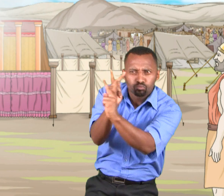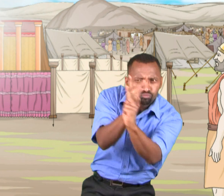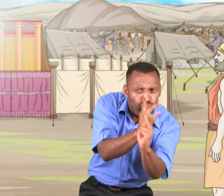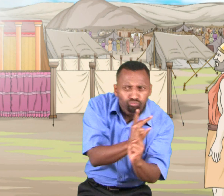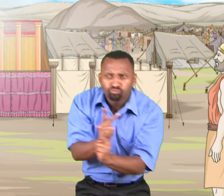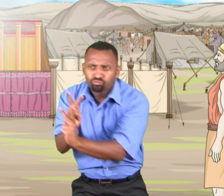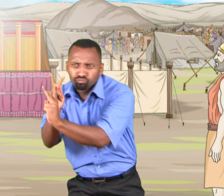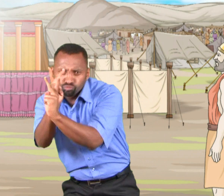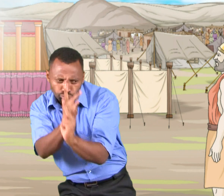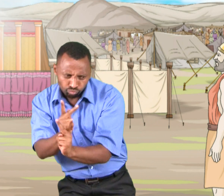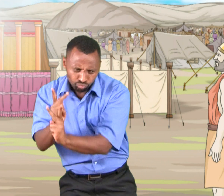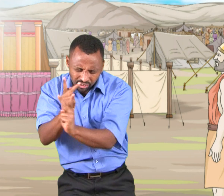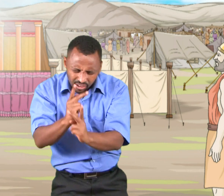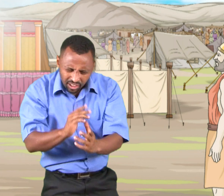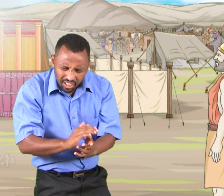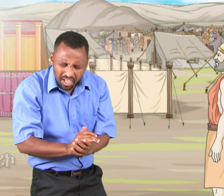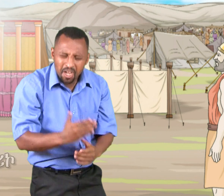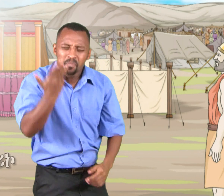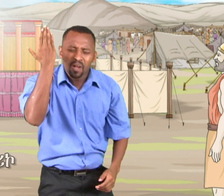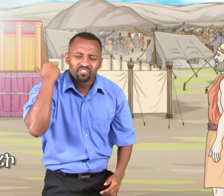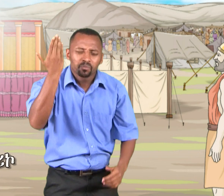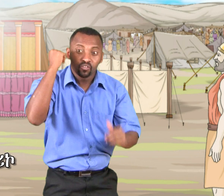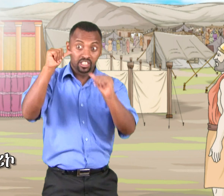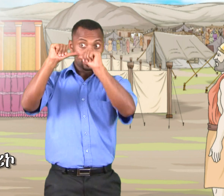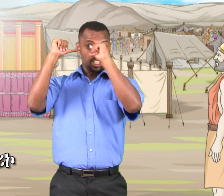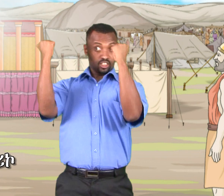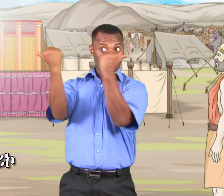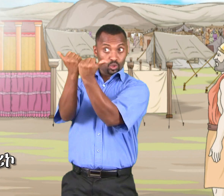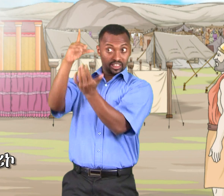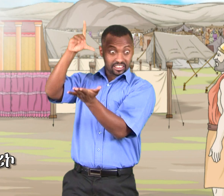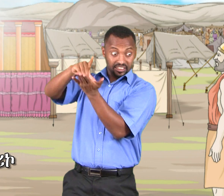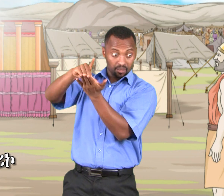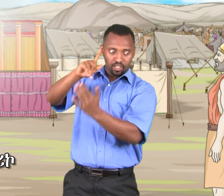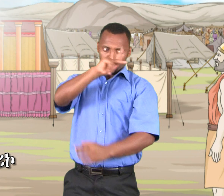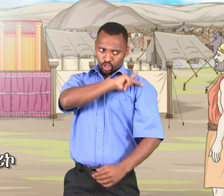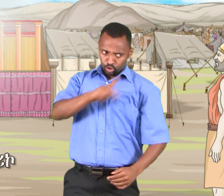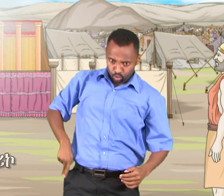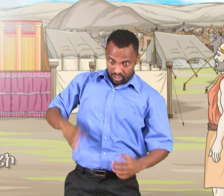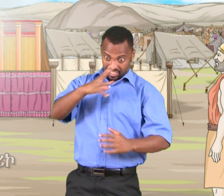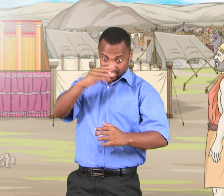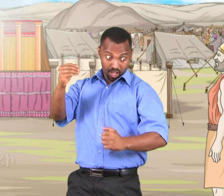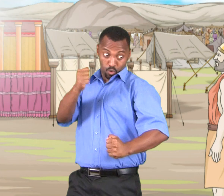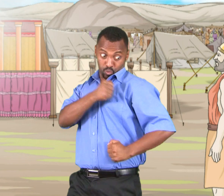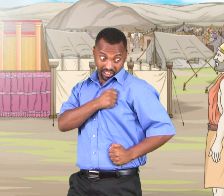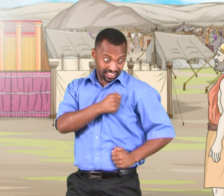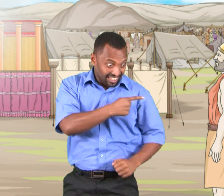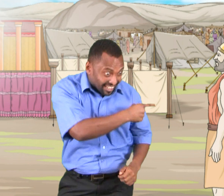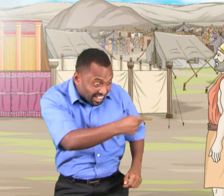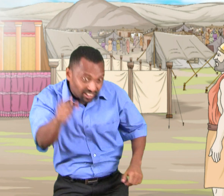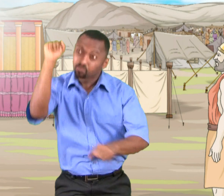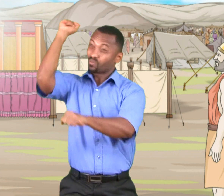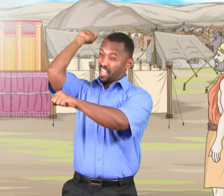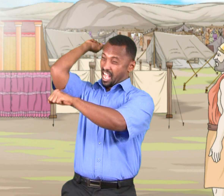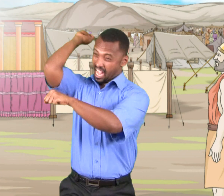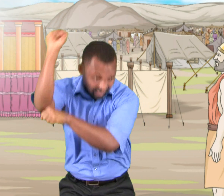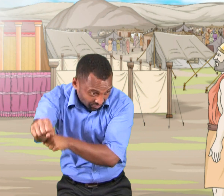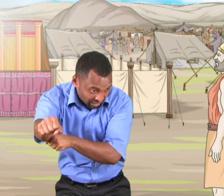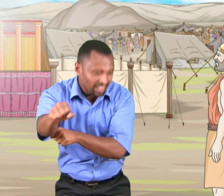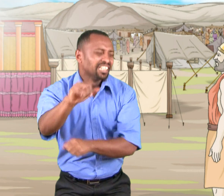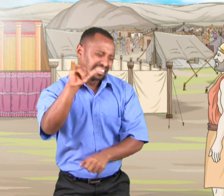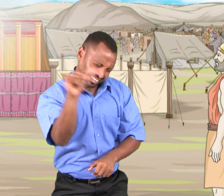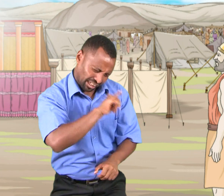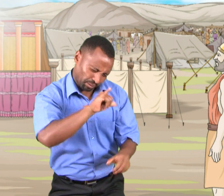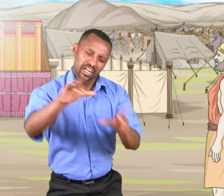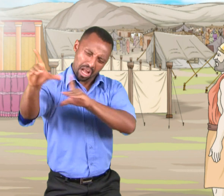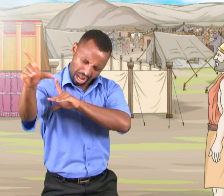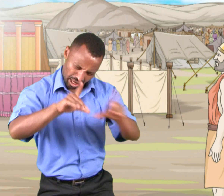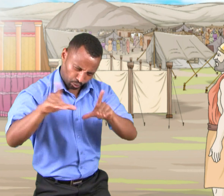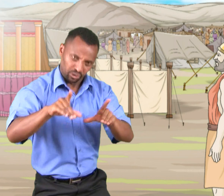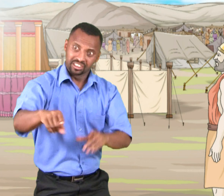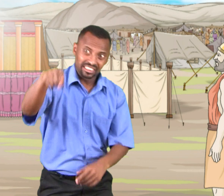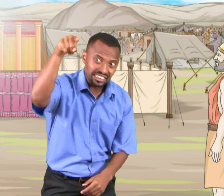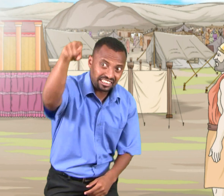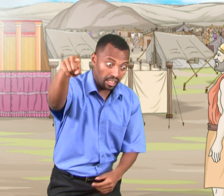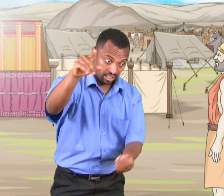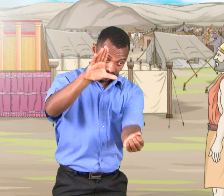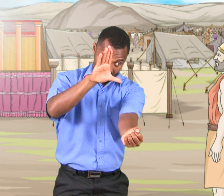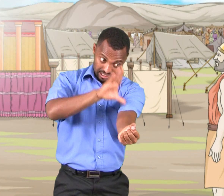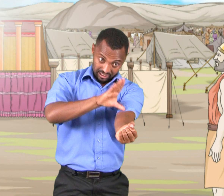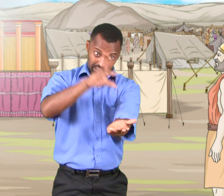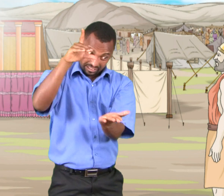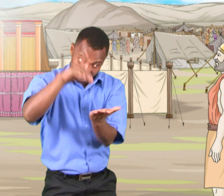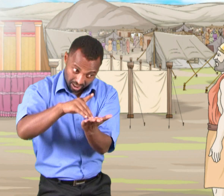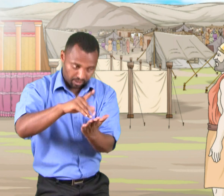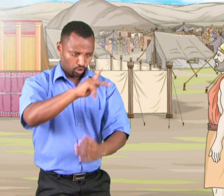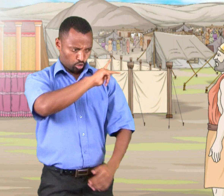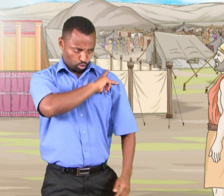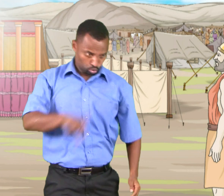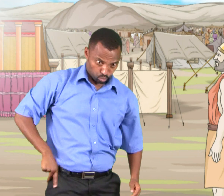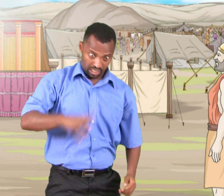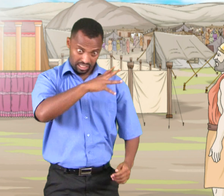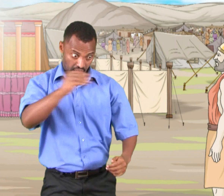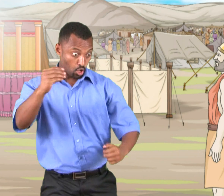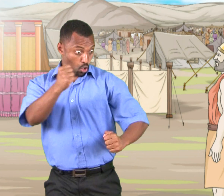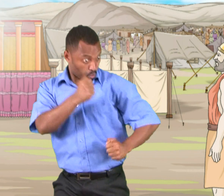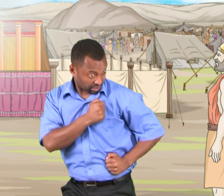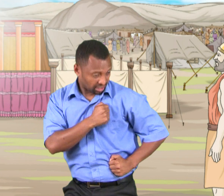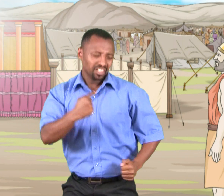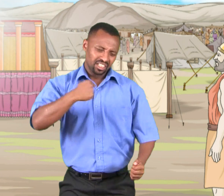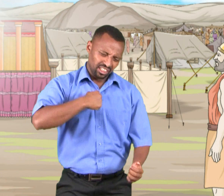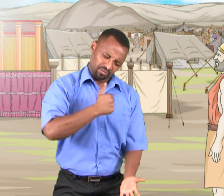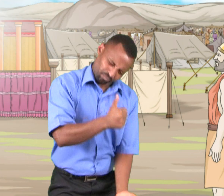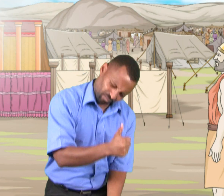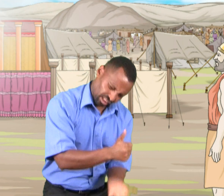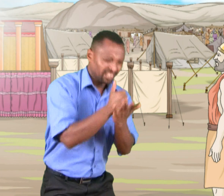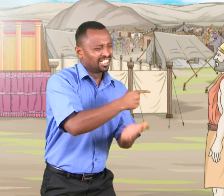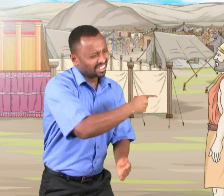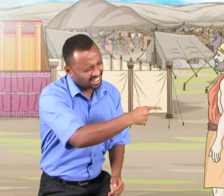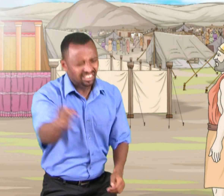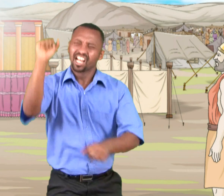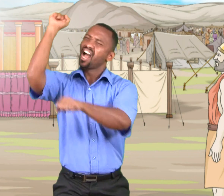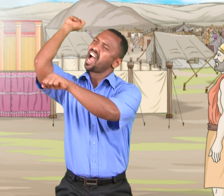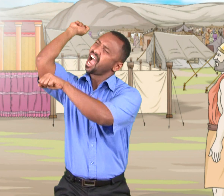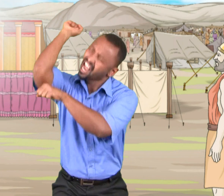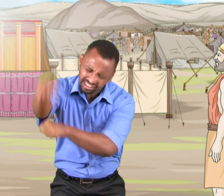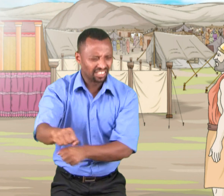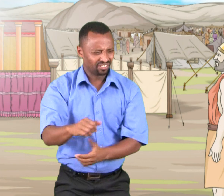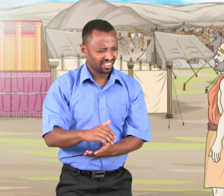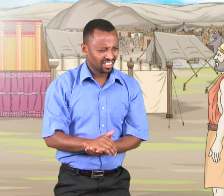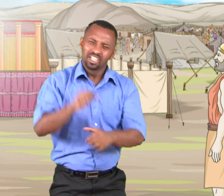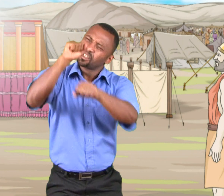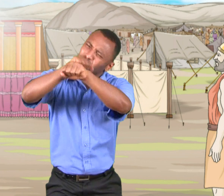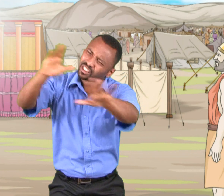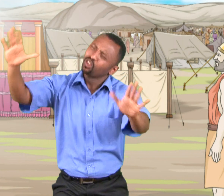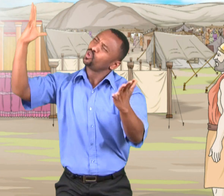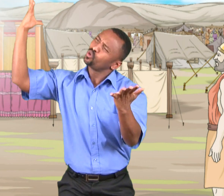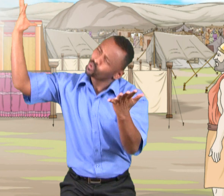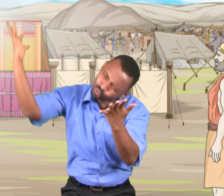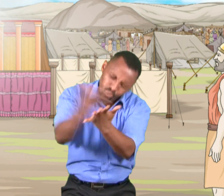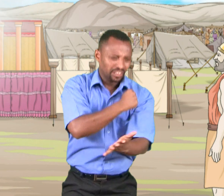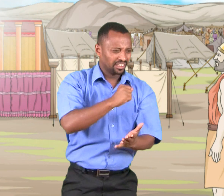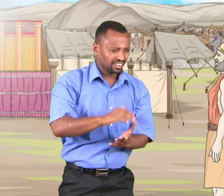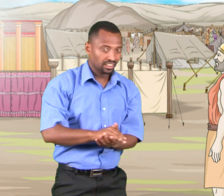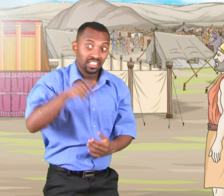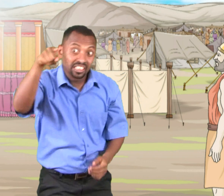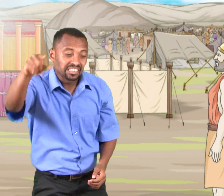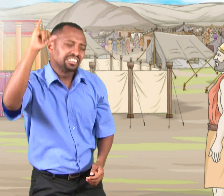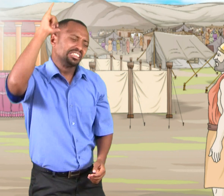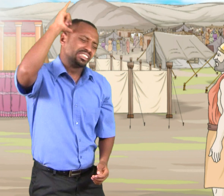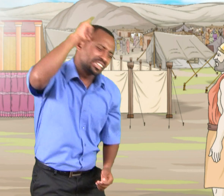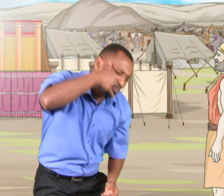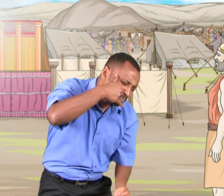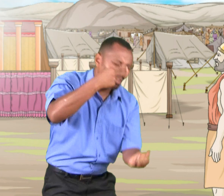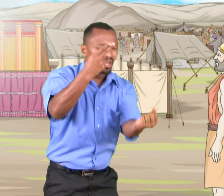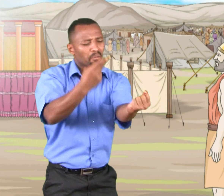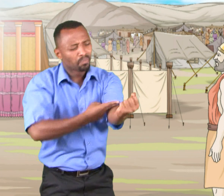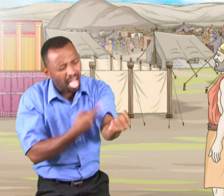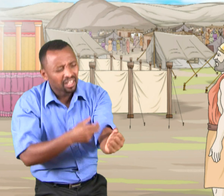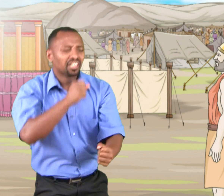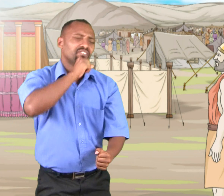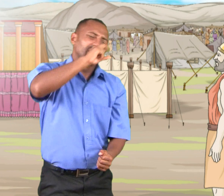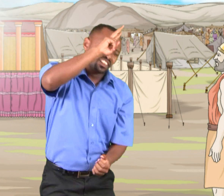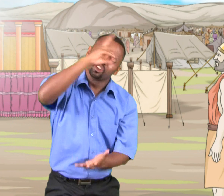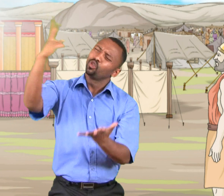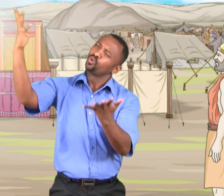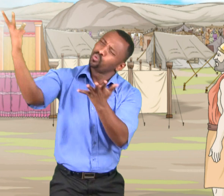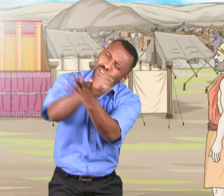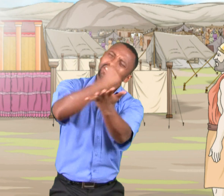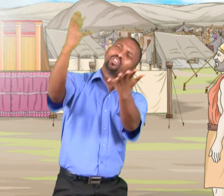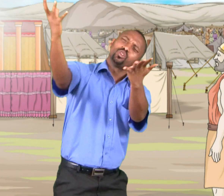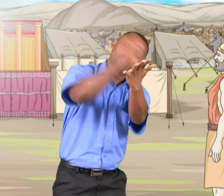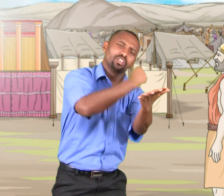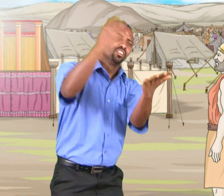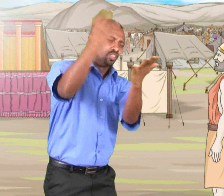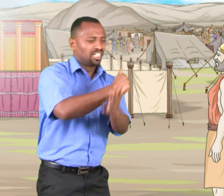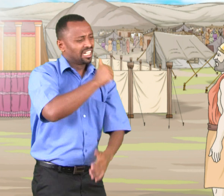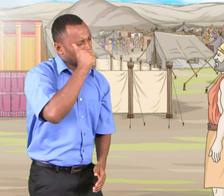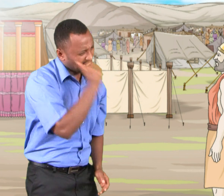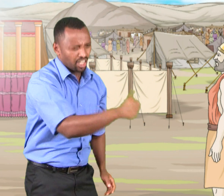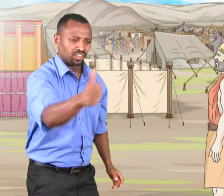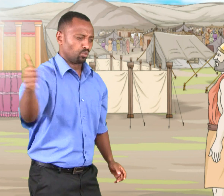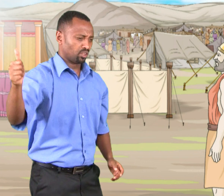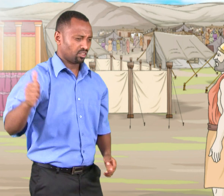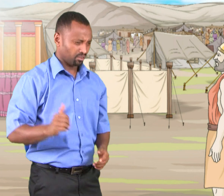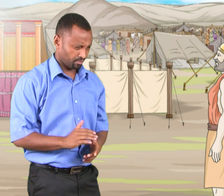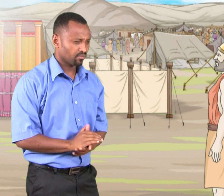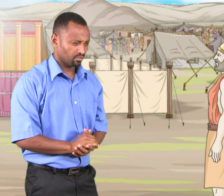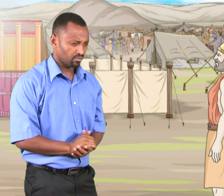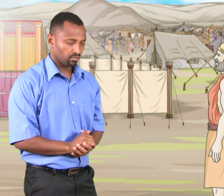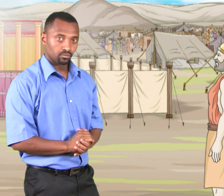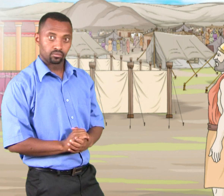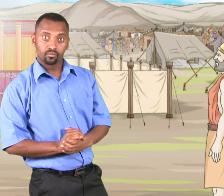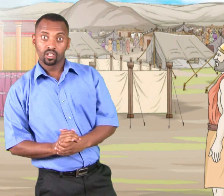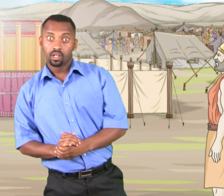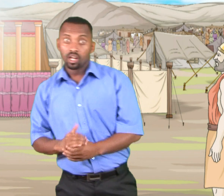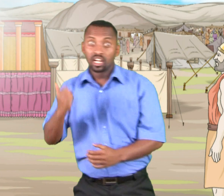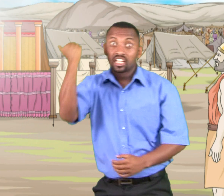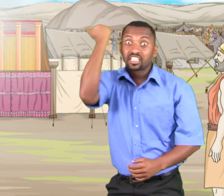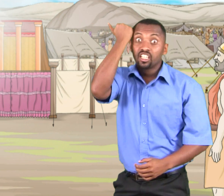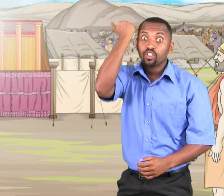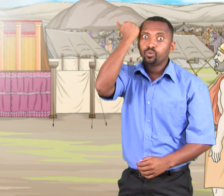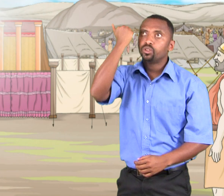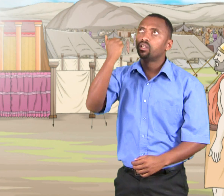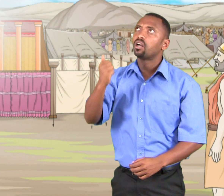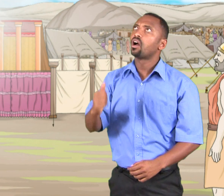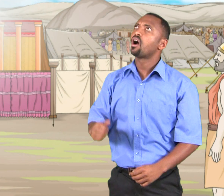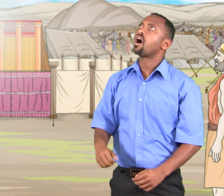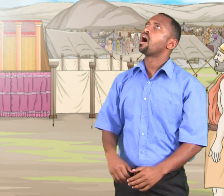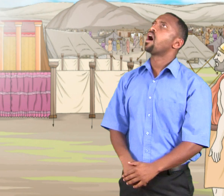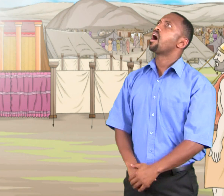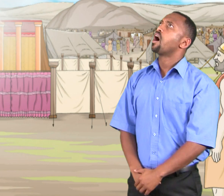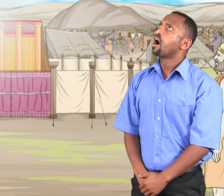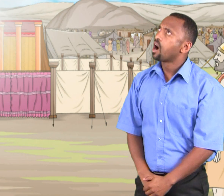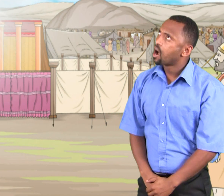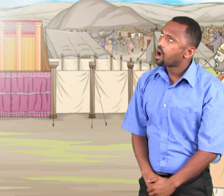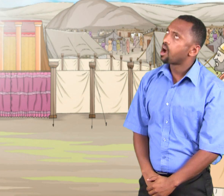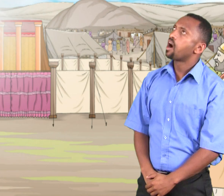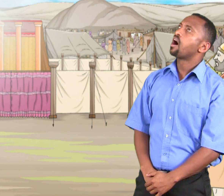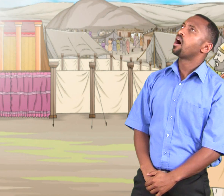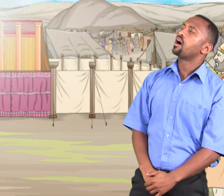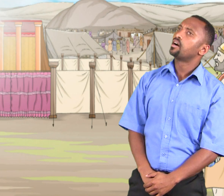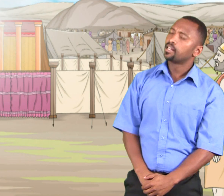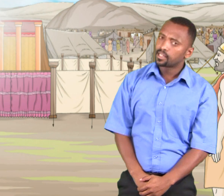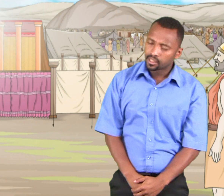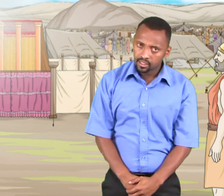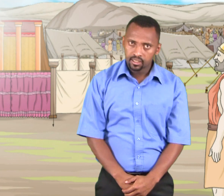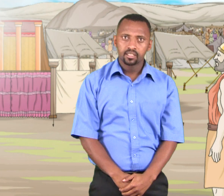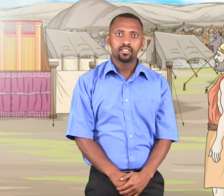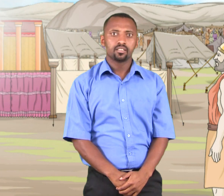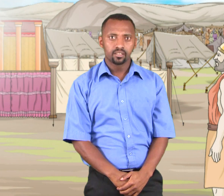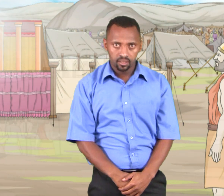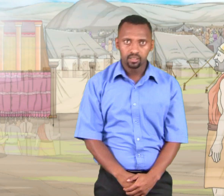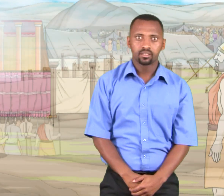And you shall do to Ai and its king as you did to Jericho and its king, except that you may carry off their plunder and livestock for yourselves.